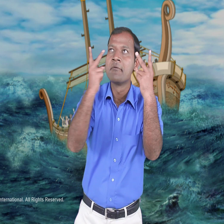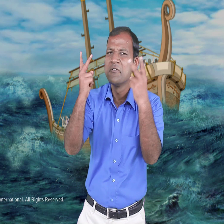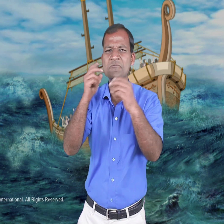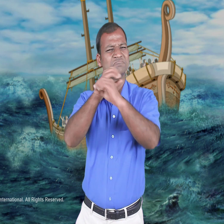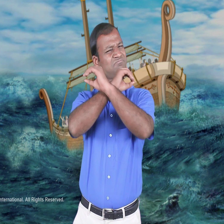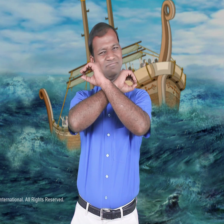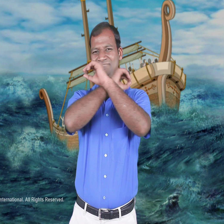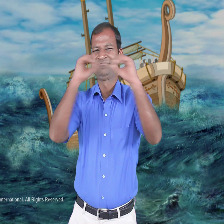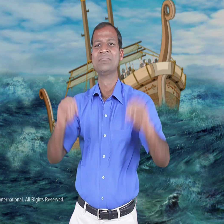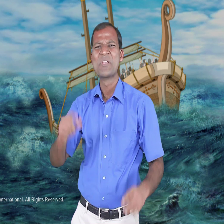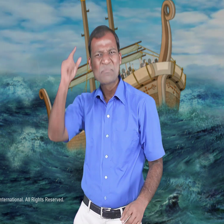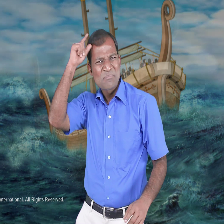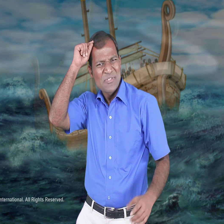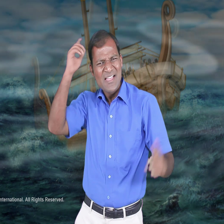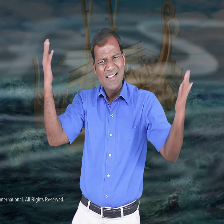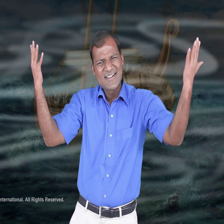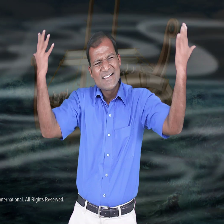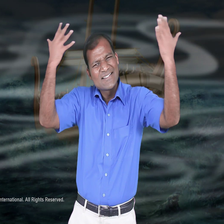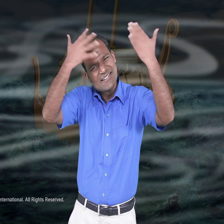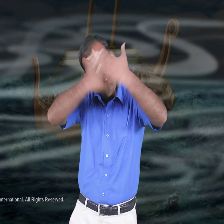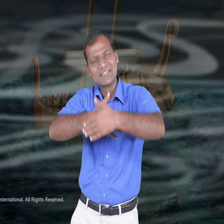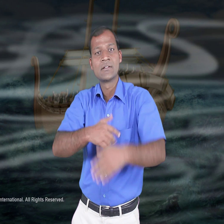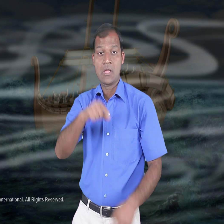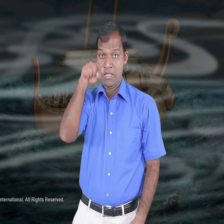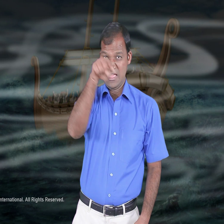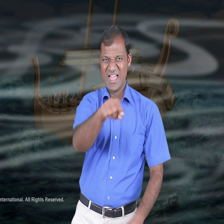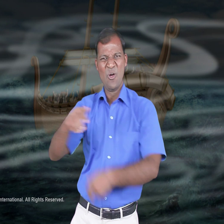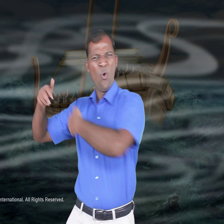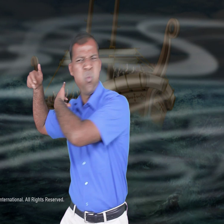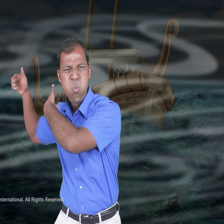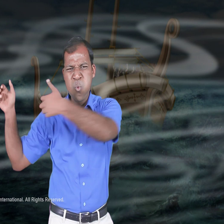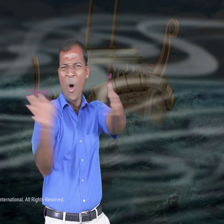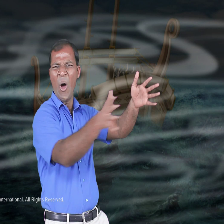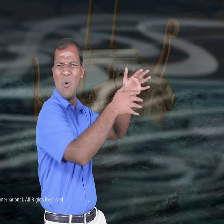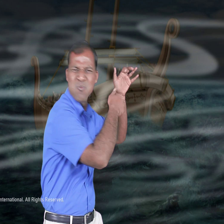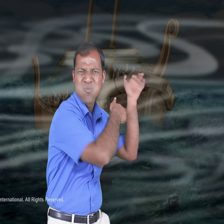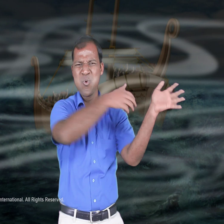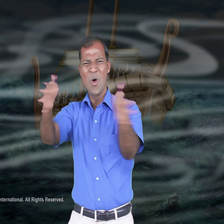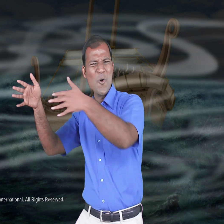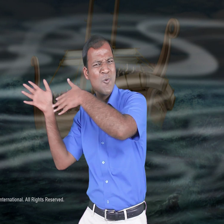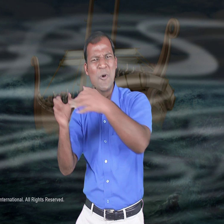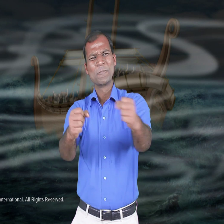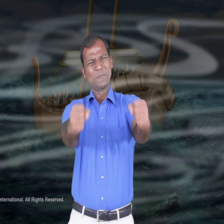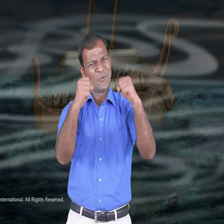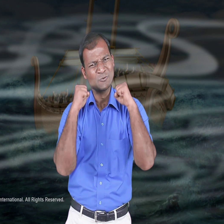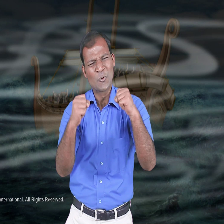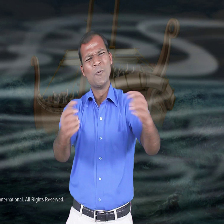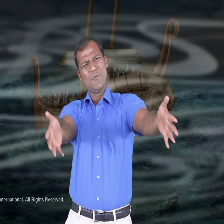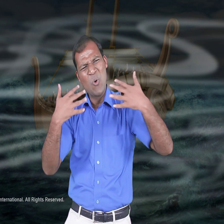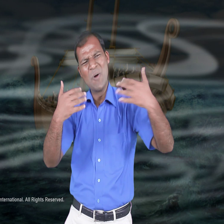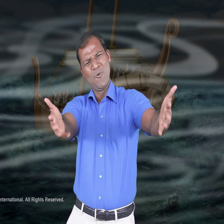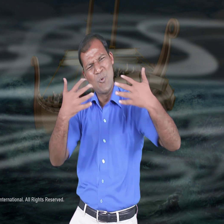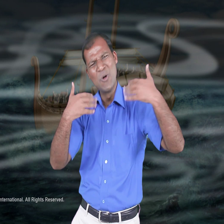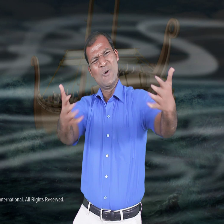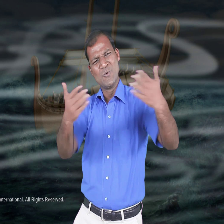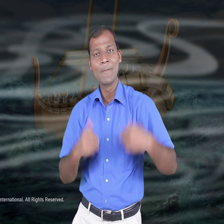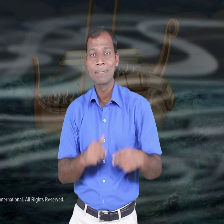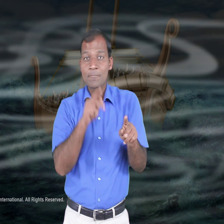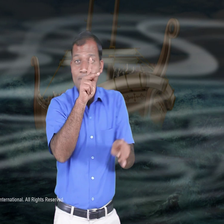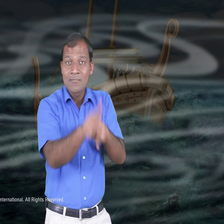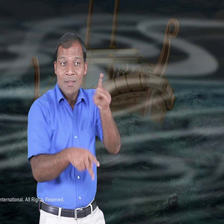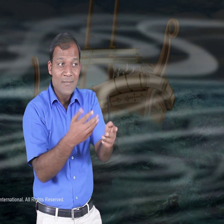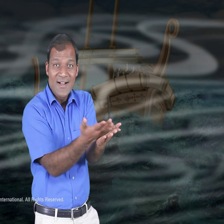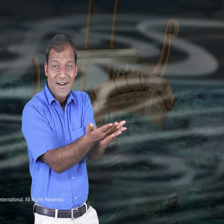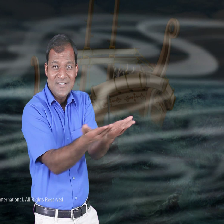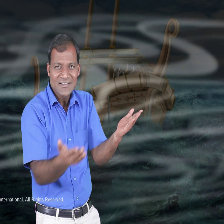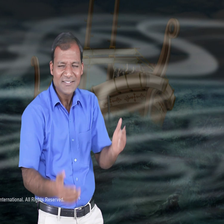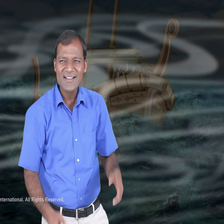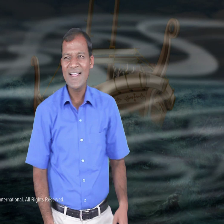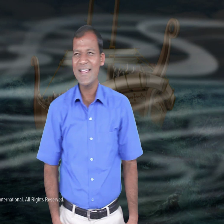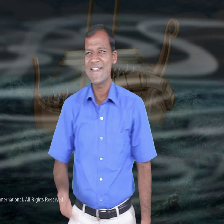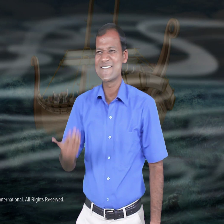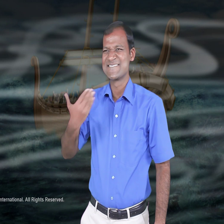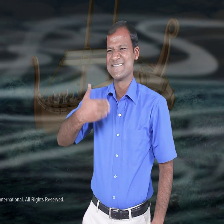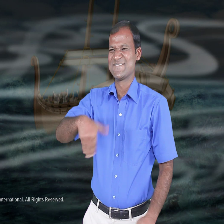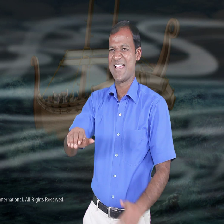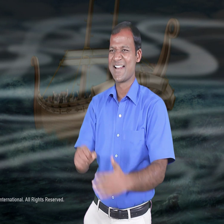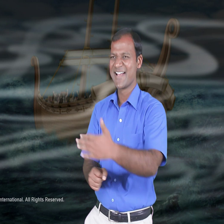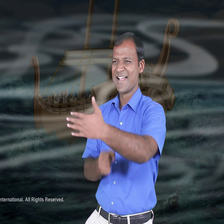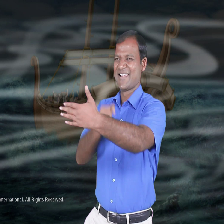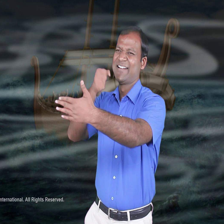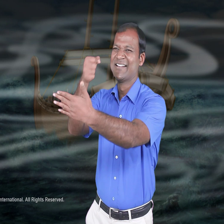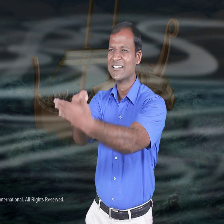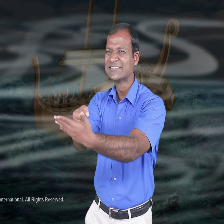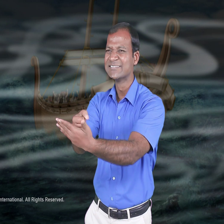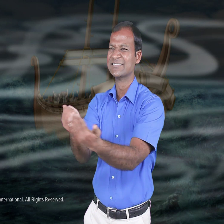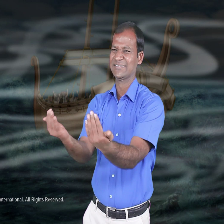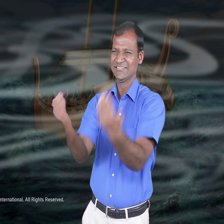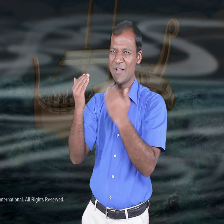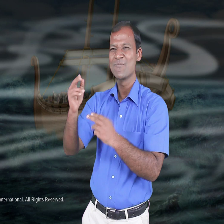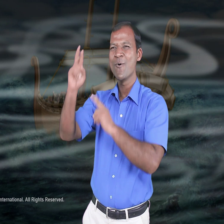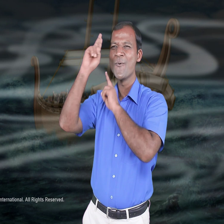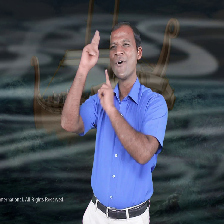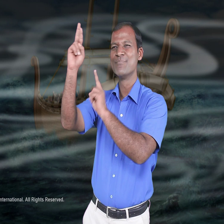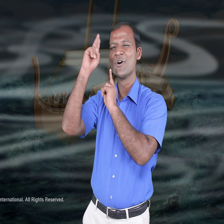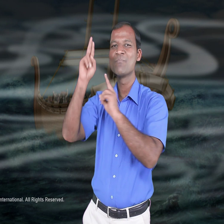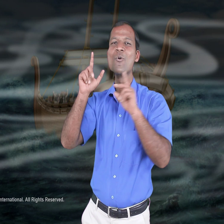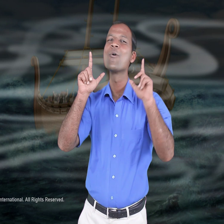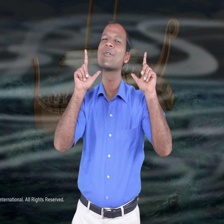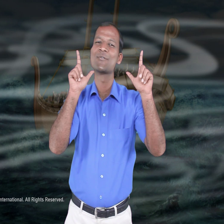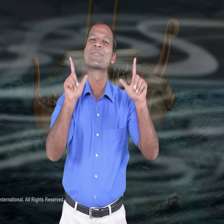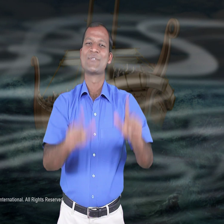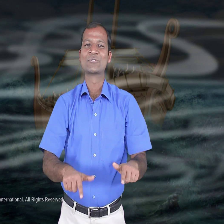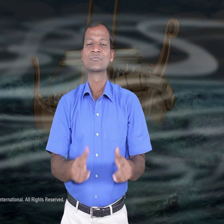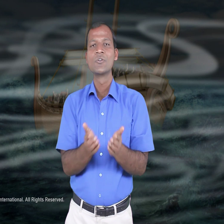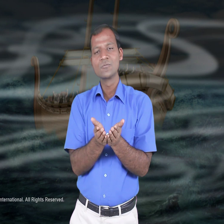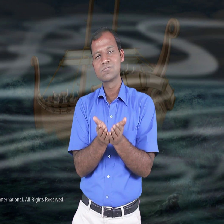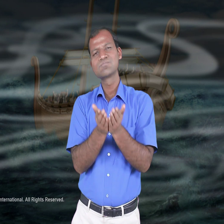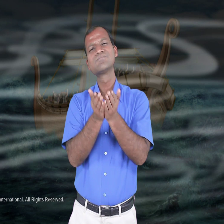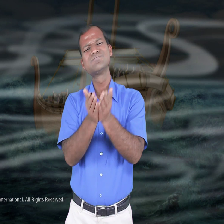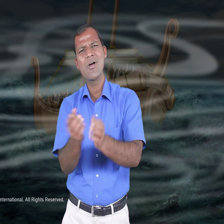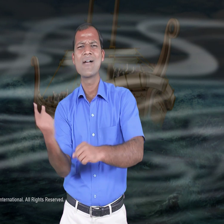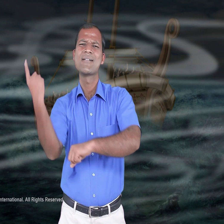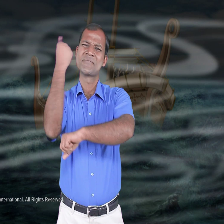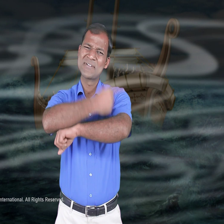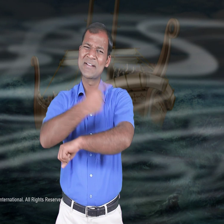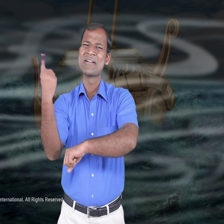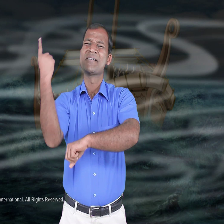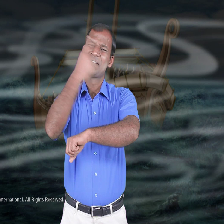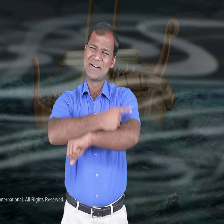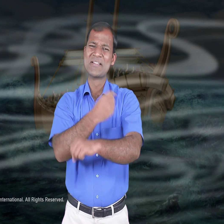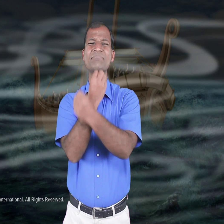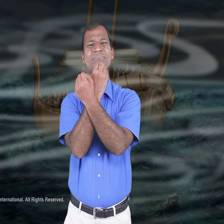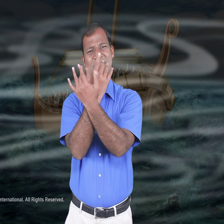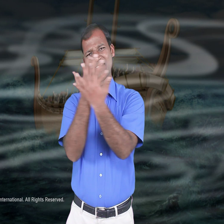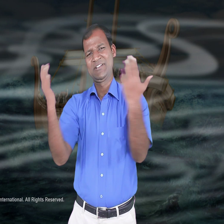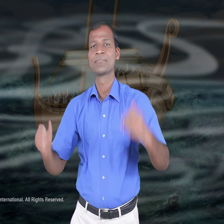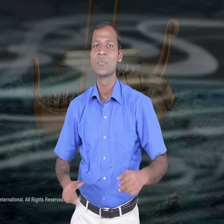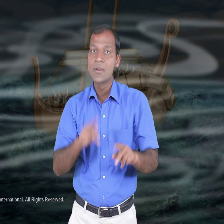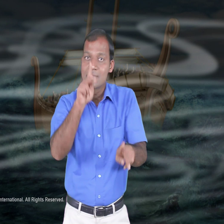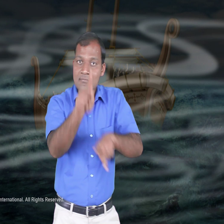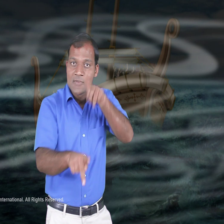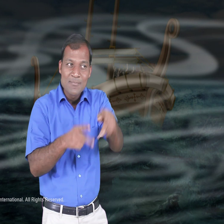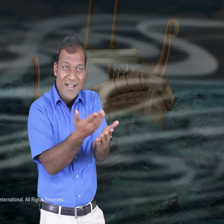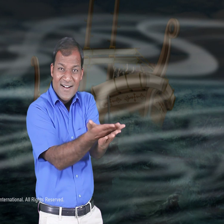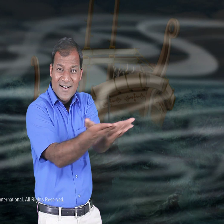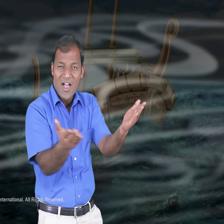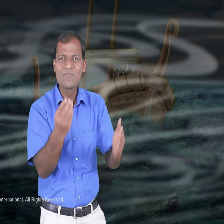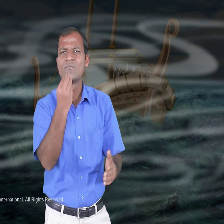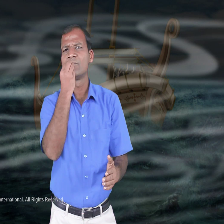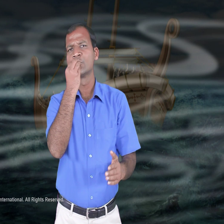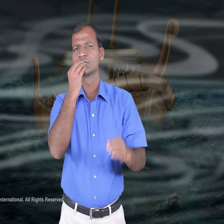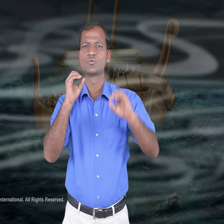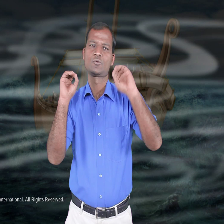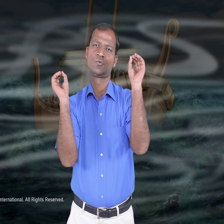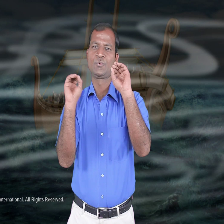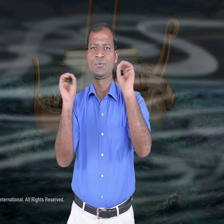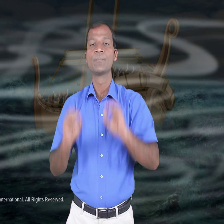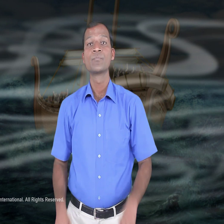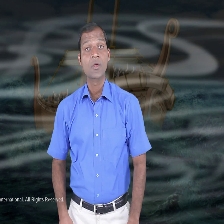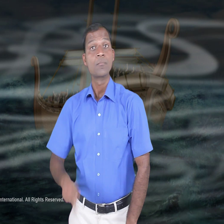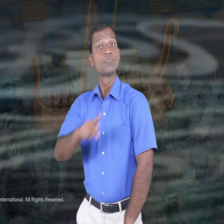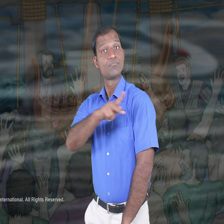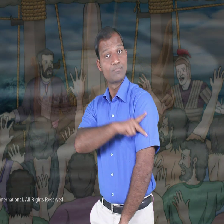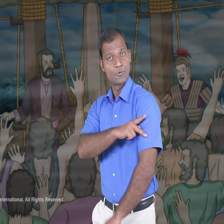When neither sun nor stars appeared for many days and the great storm continued to batter us, we abandoned all hope of being saved.